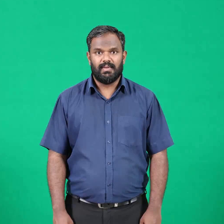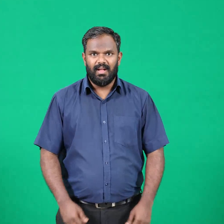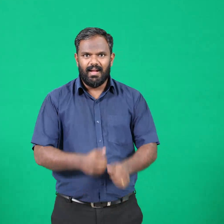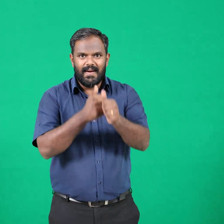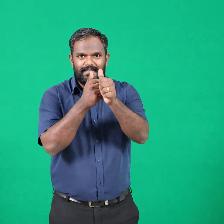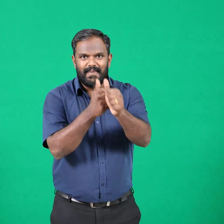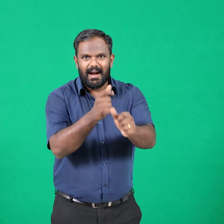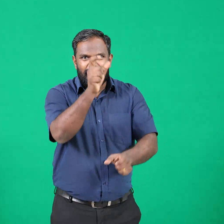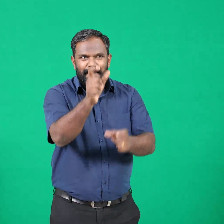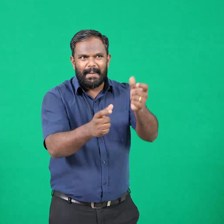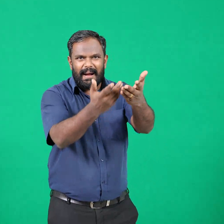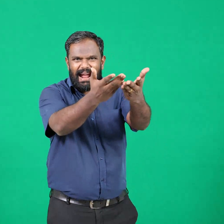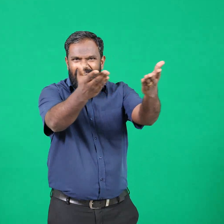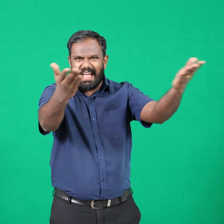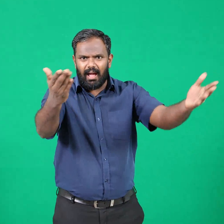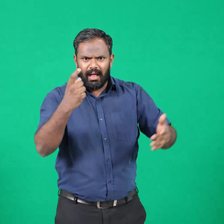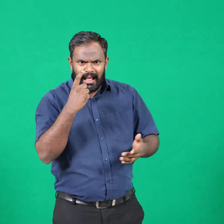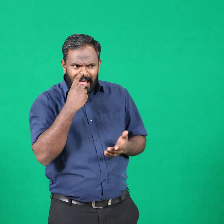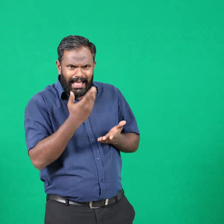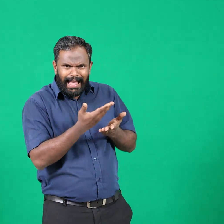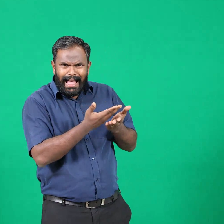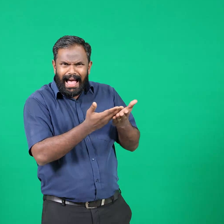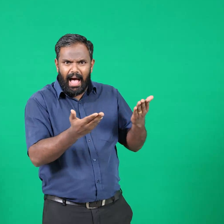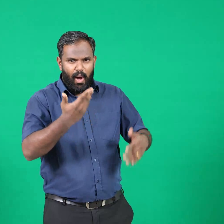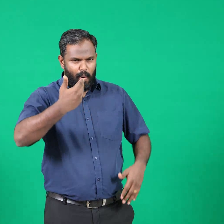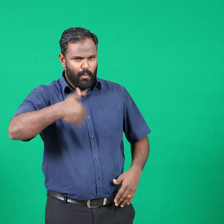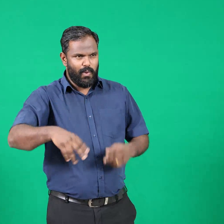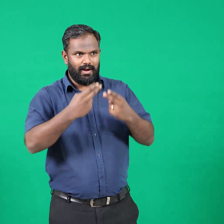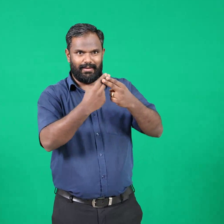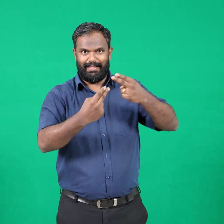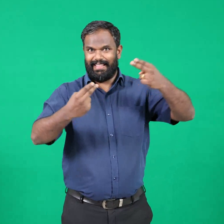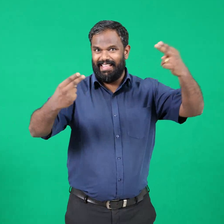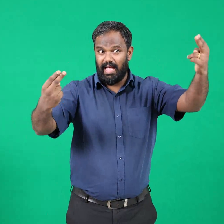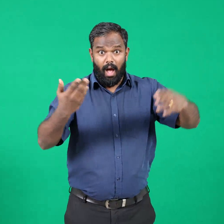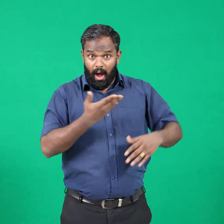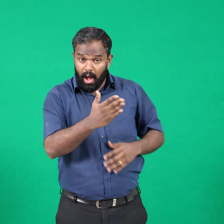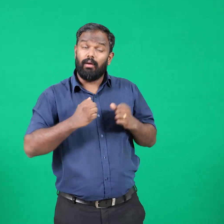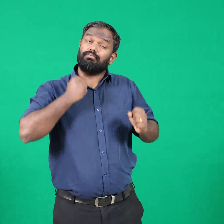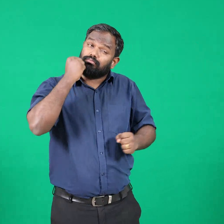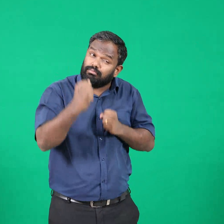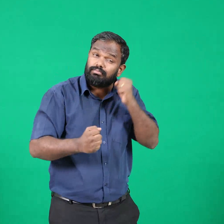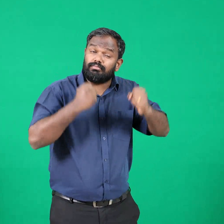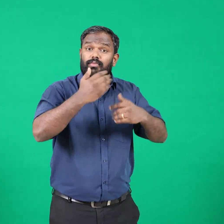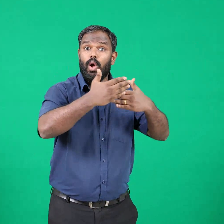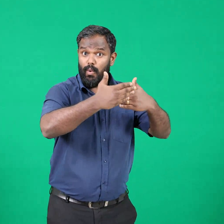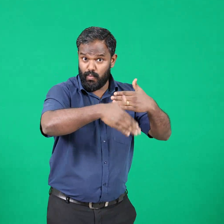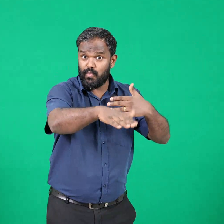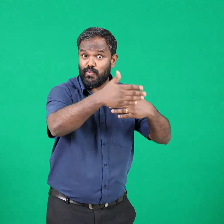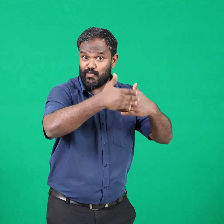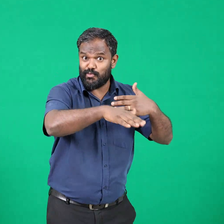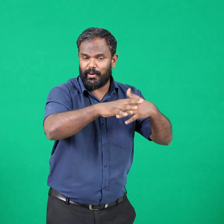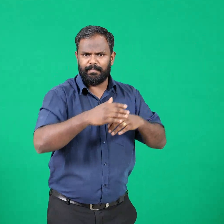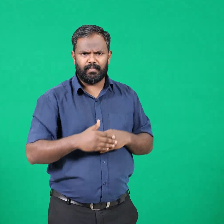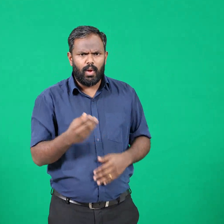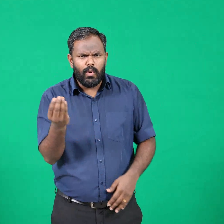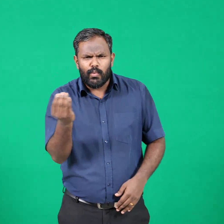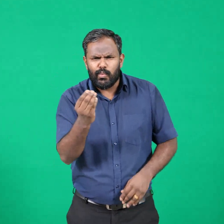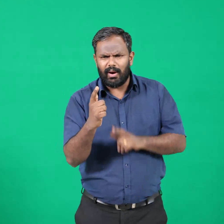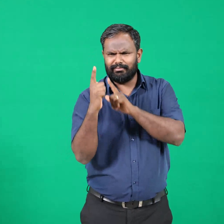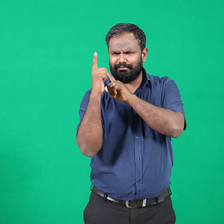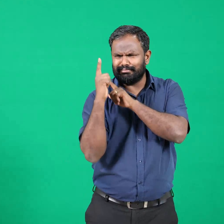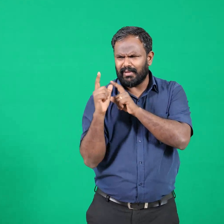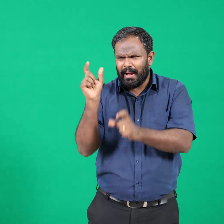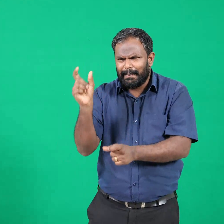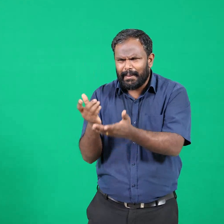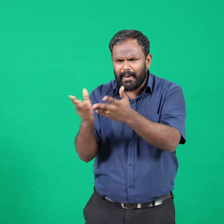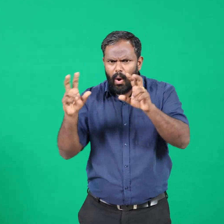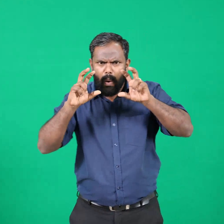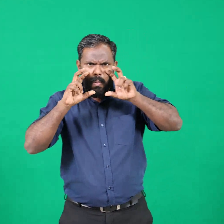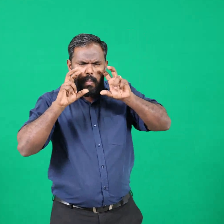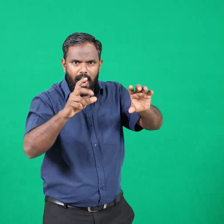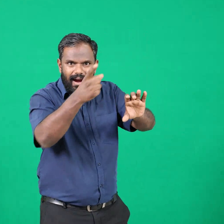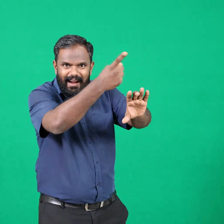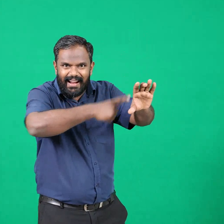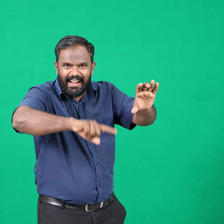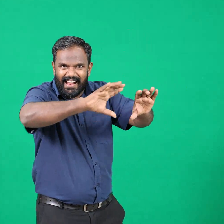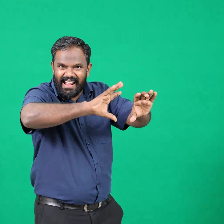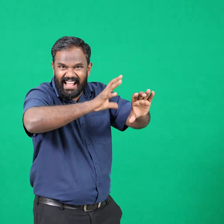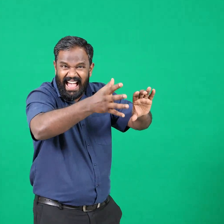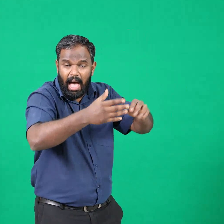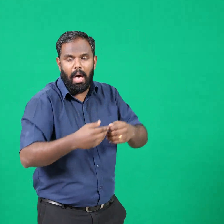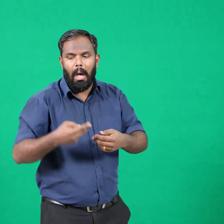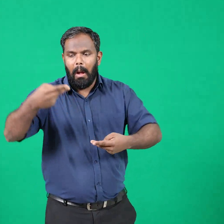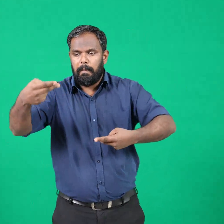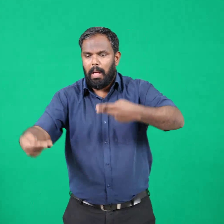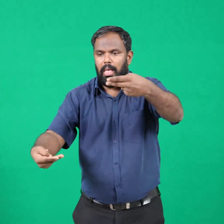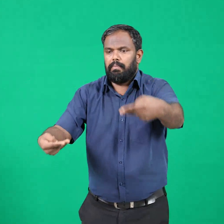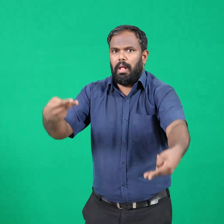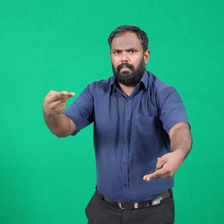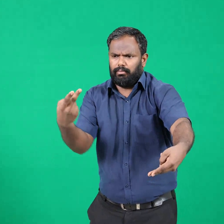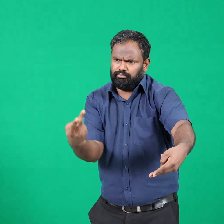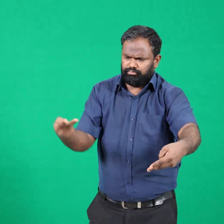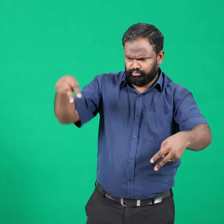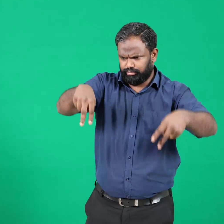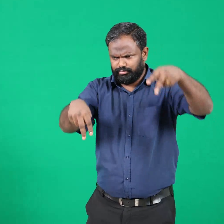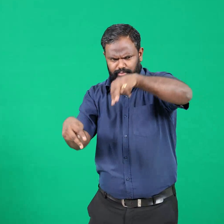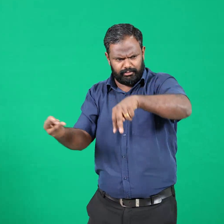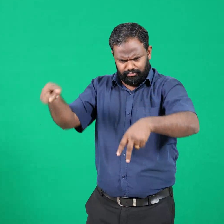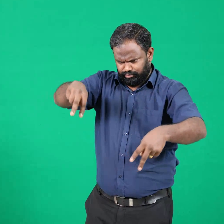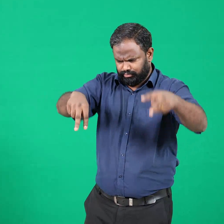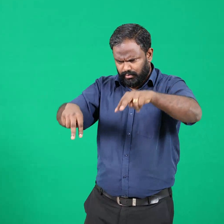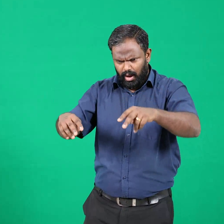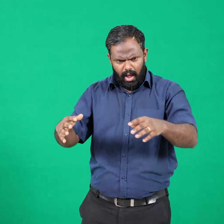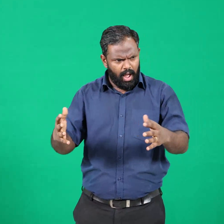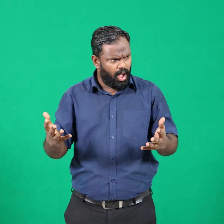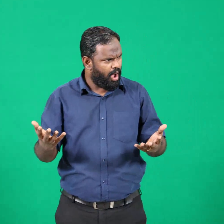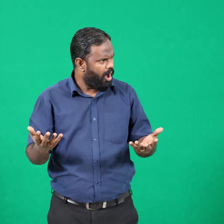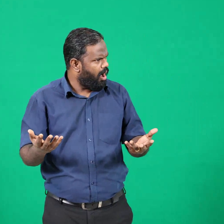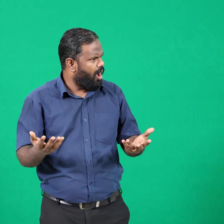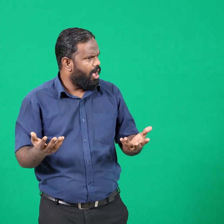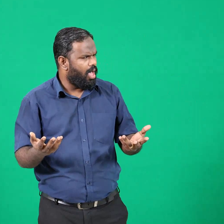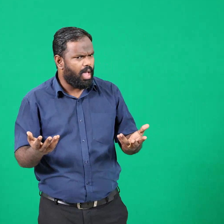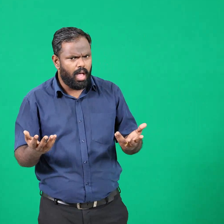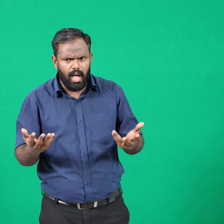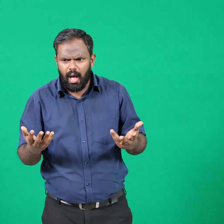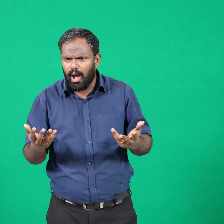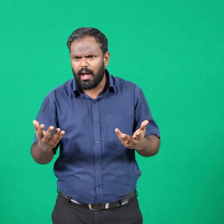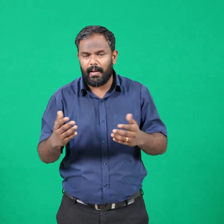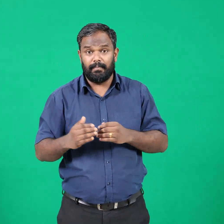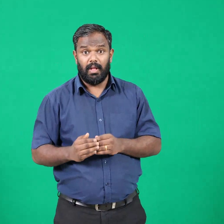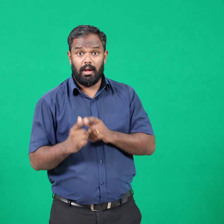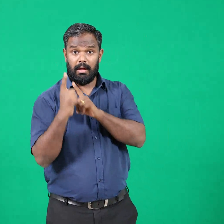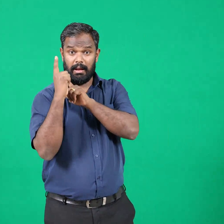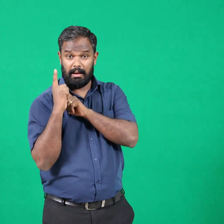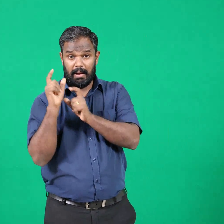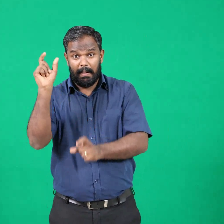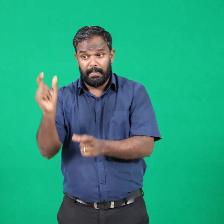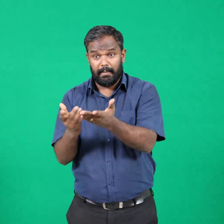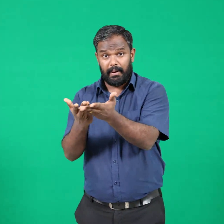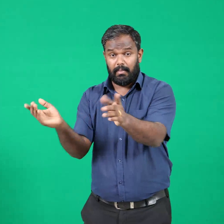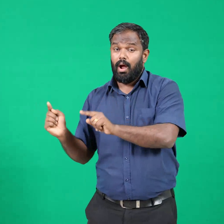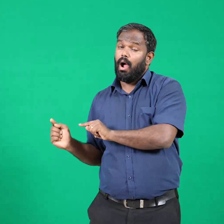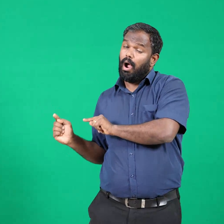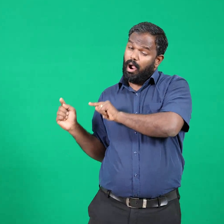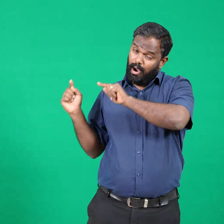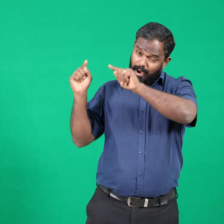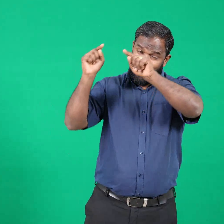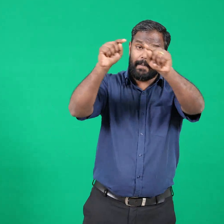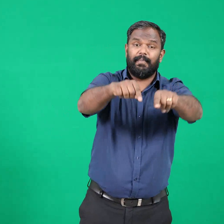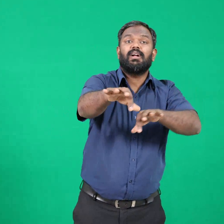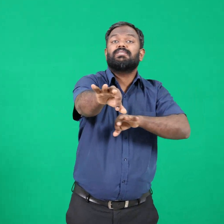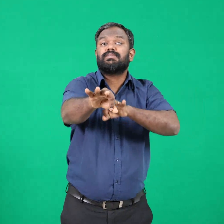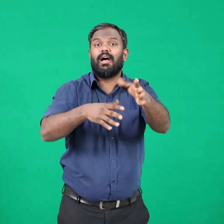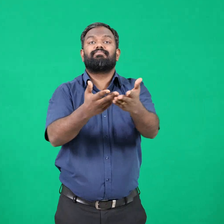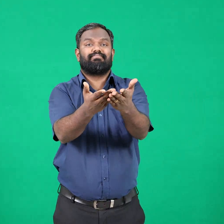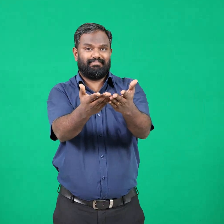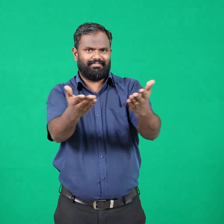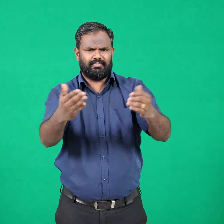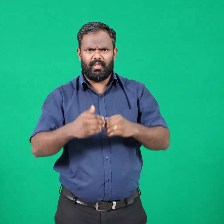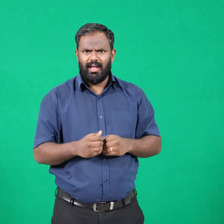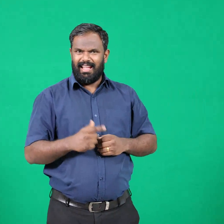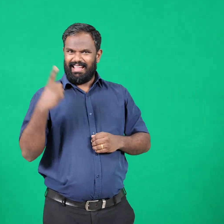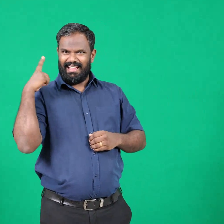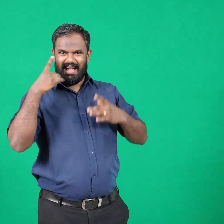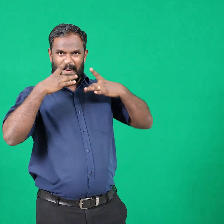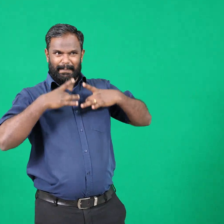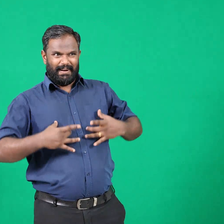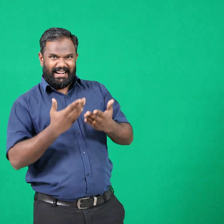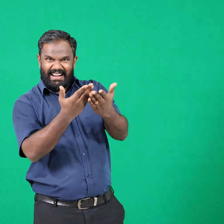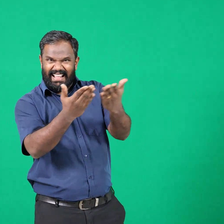While the women were on their way, some of the guards went into the city and reported to the chief priests all that had happened.